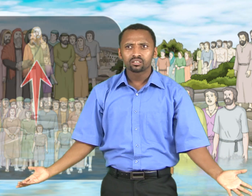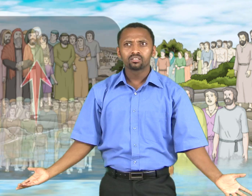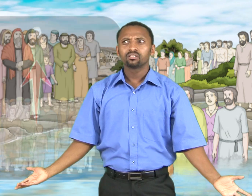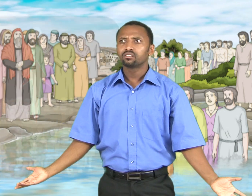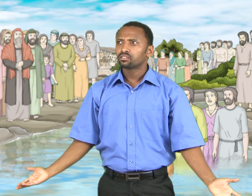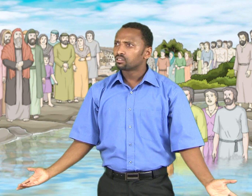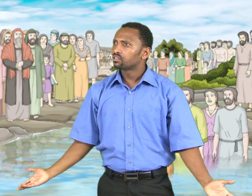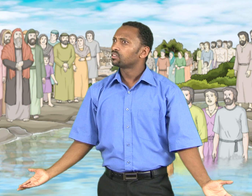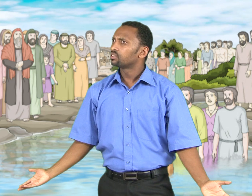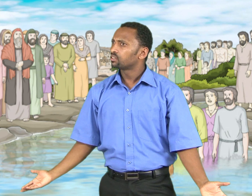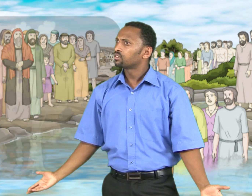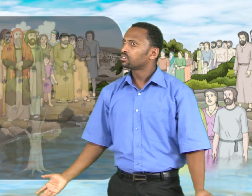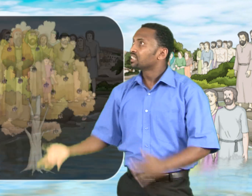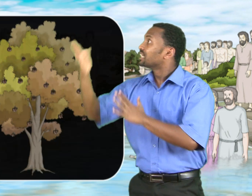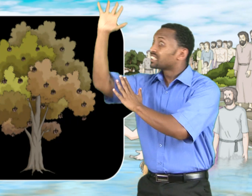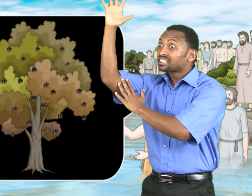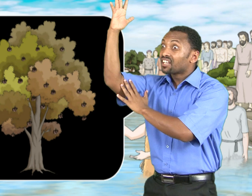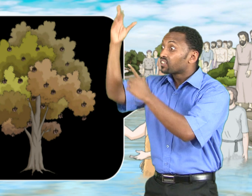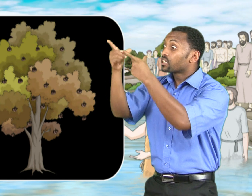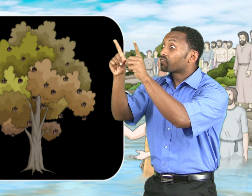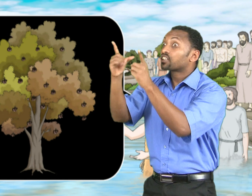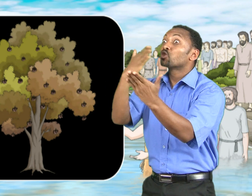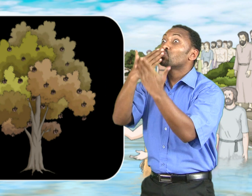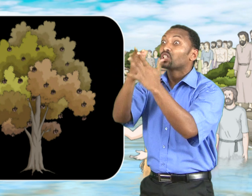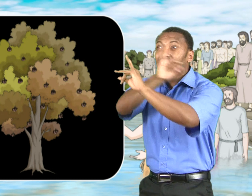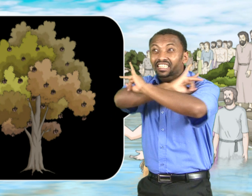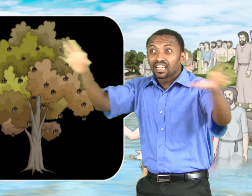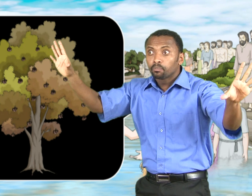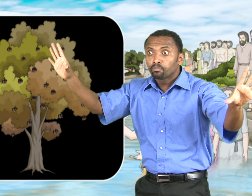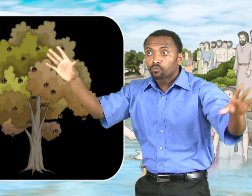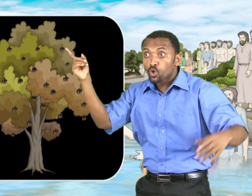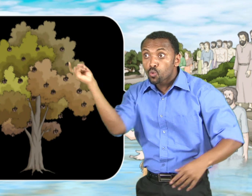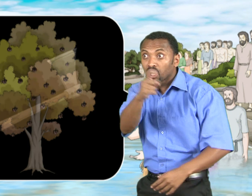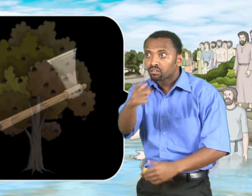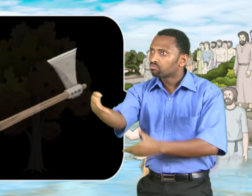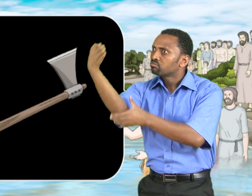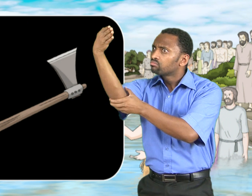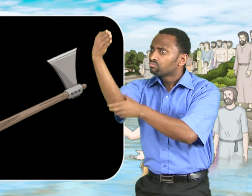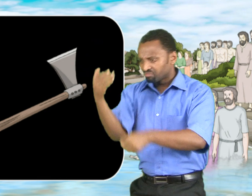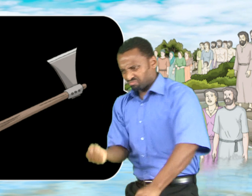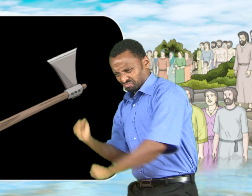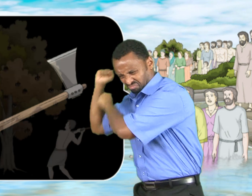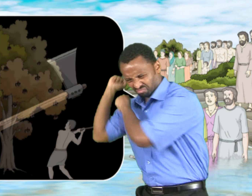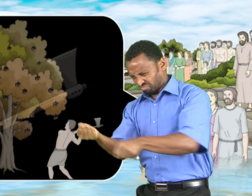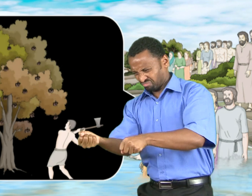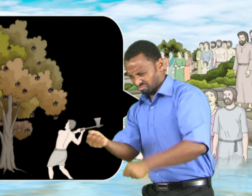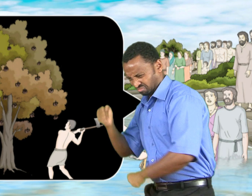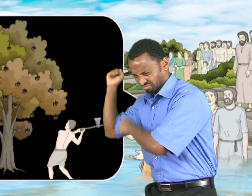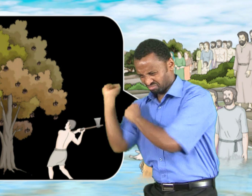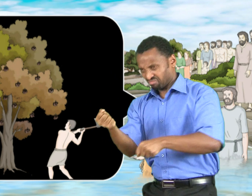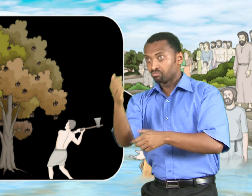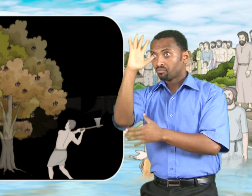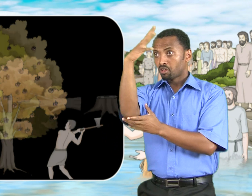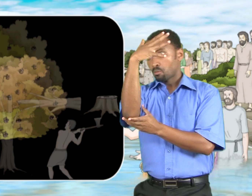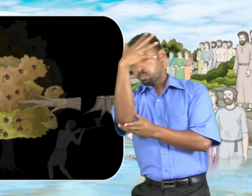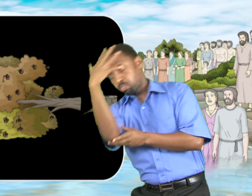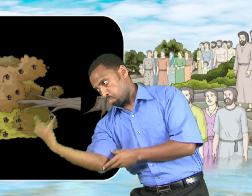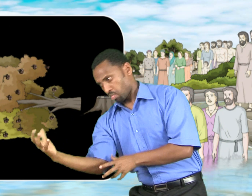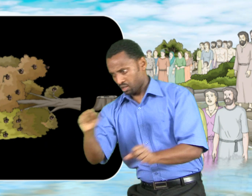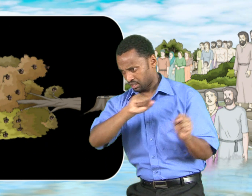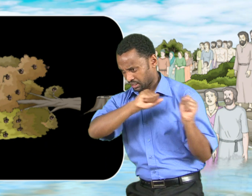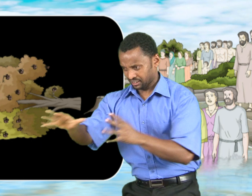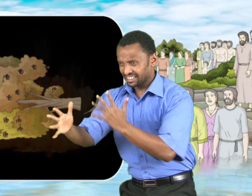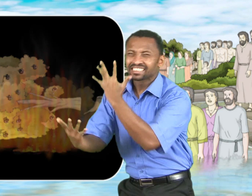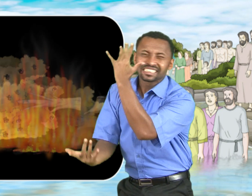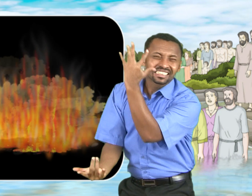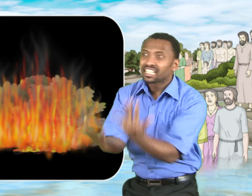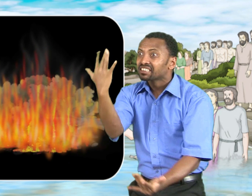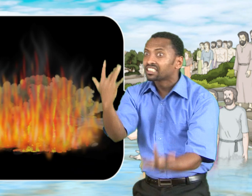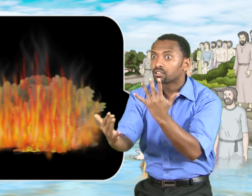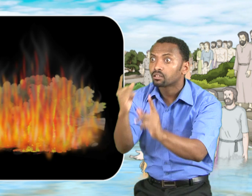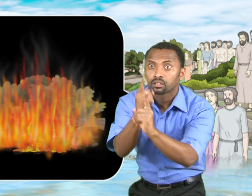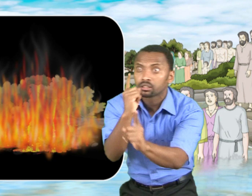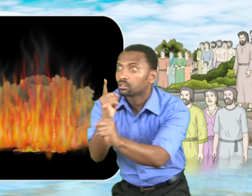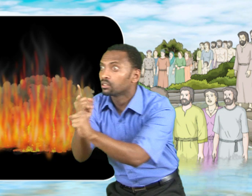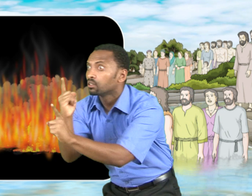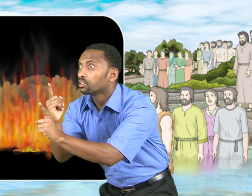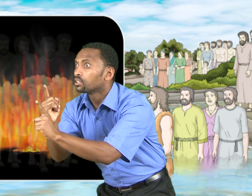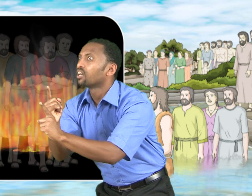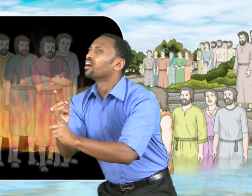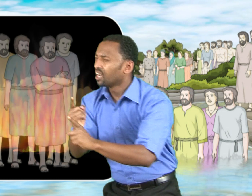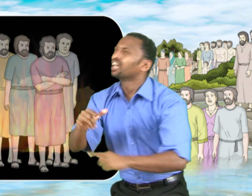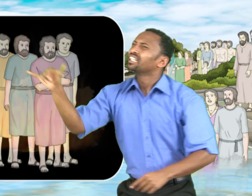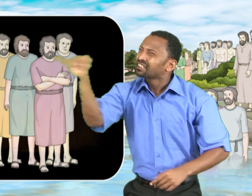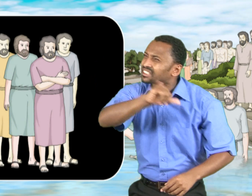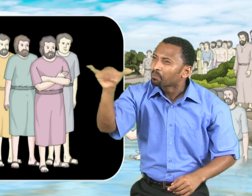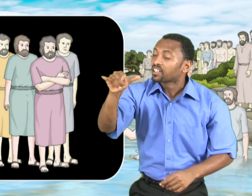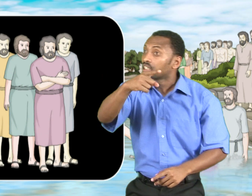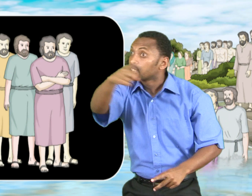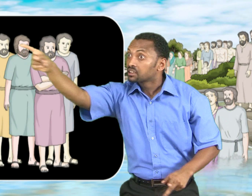The axe lies ready at the root of the trees, and every tree that does not produce good fruit will be cut down and thrown into the fire.